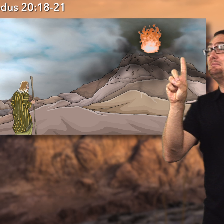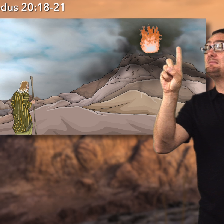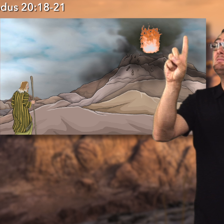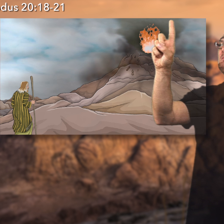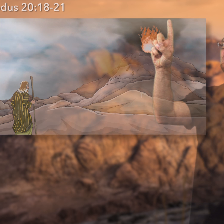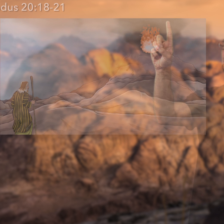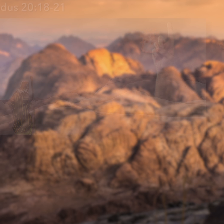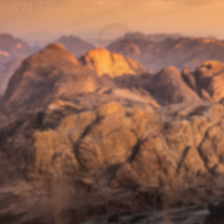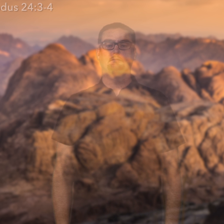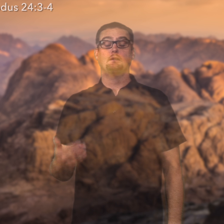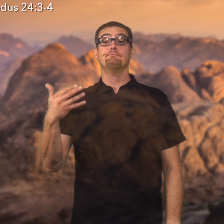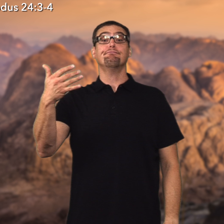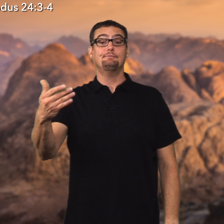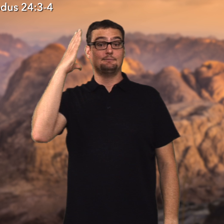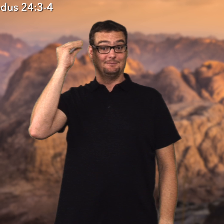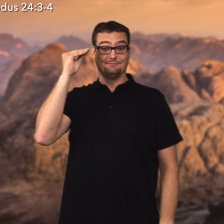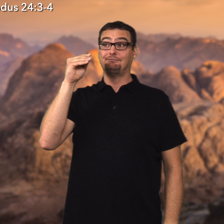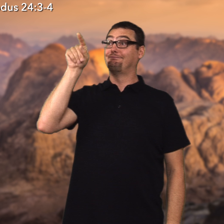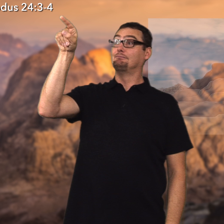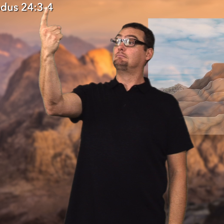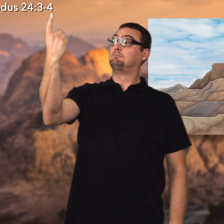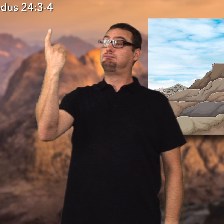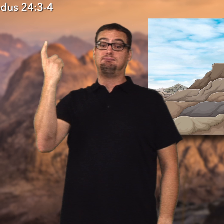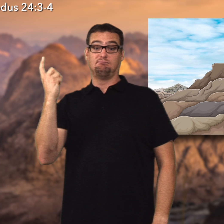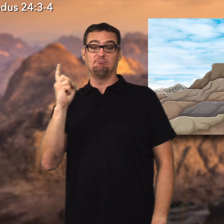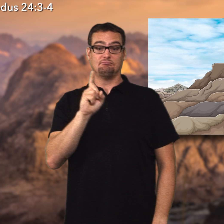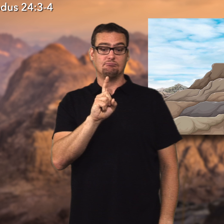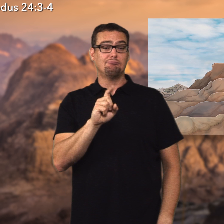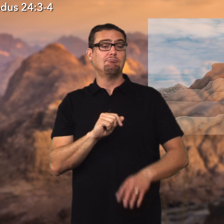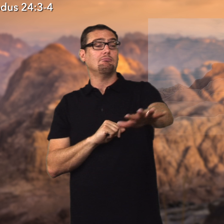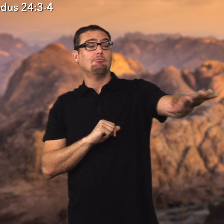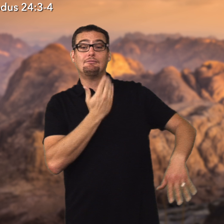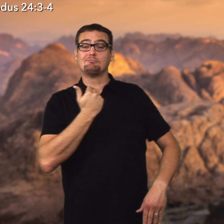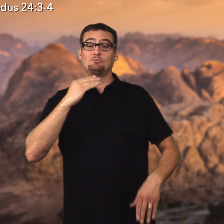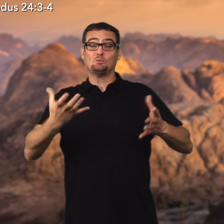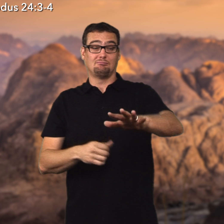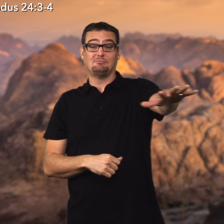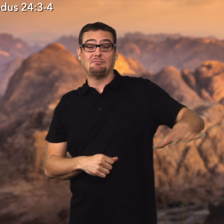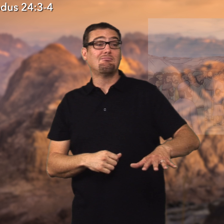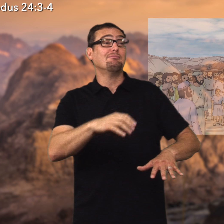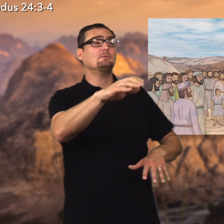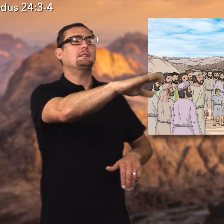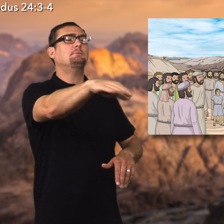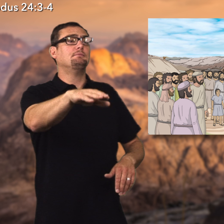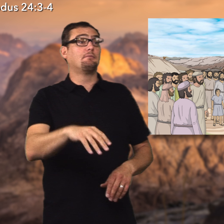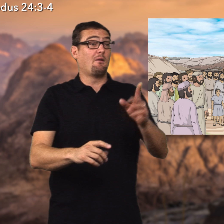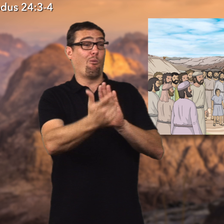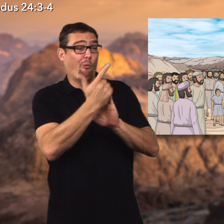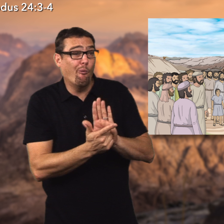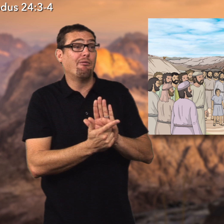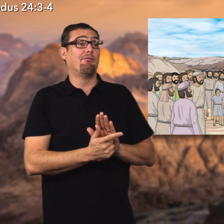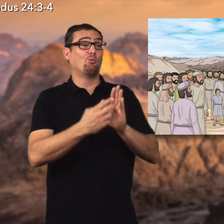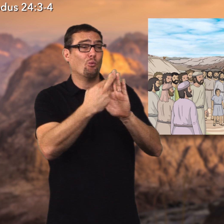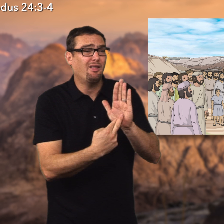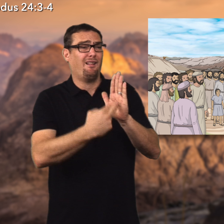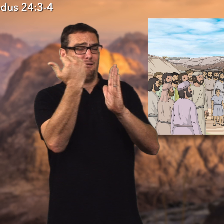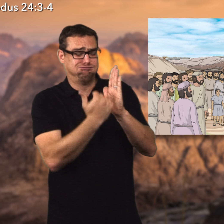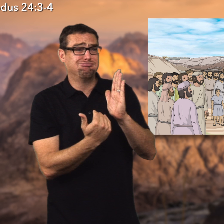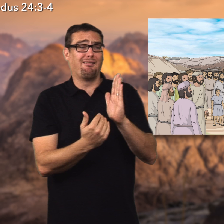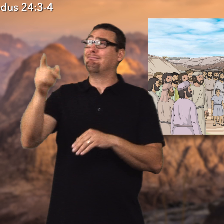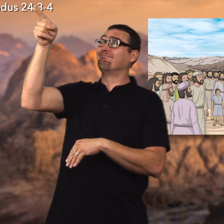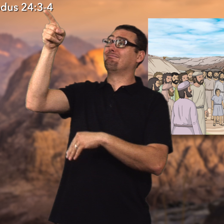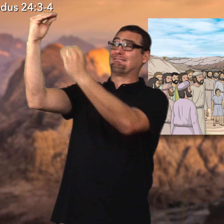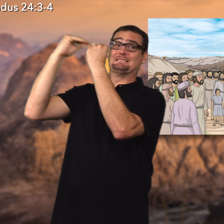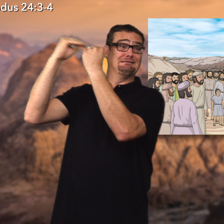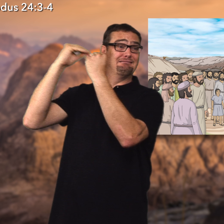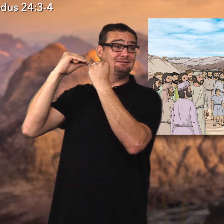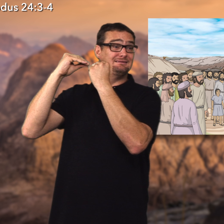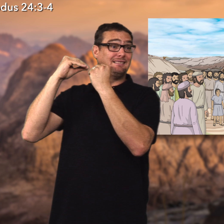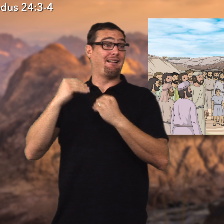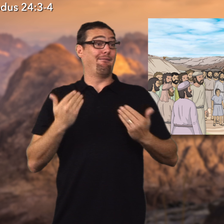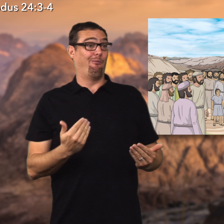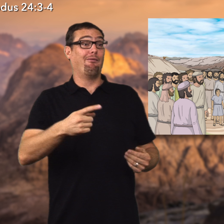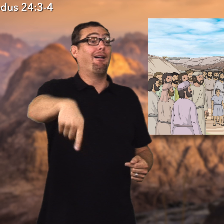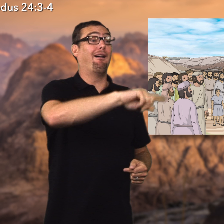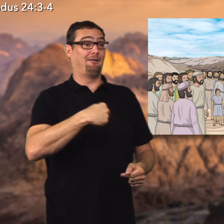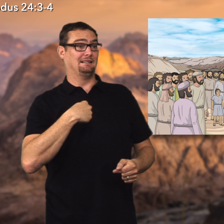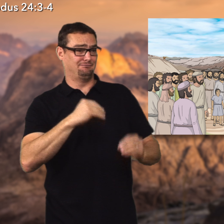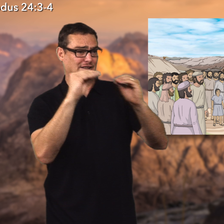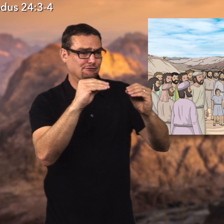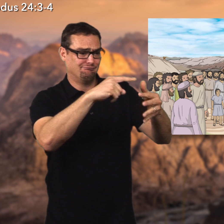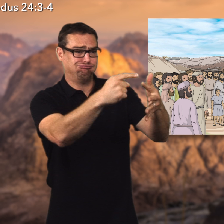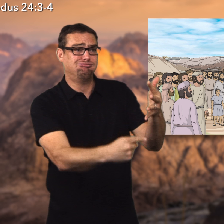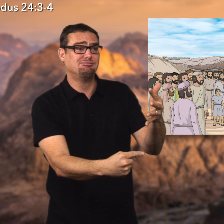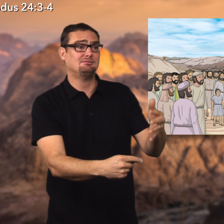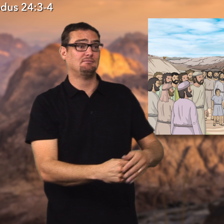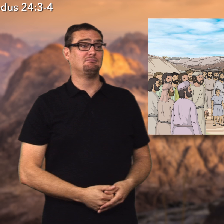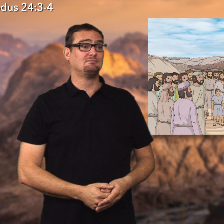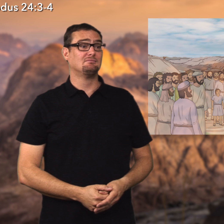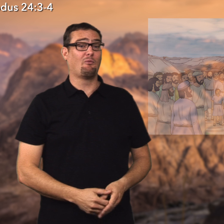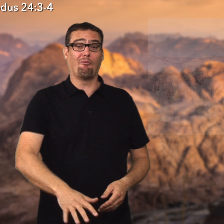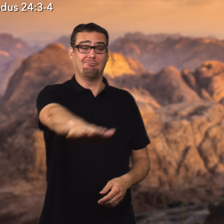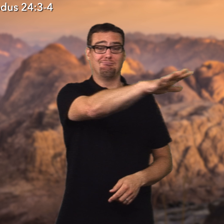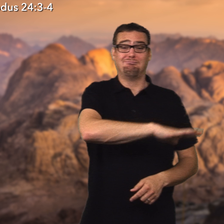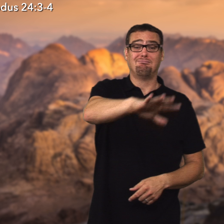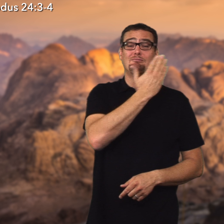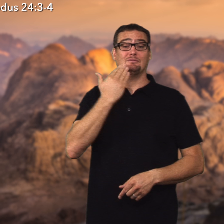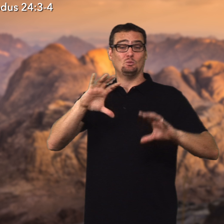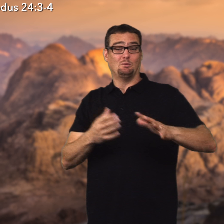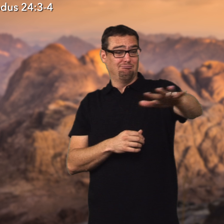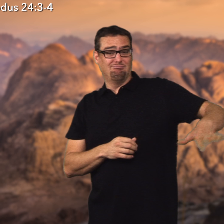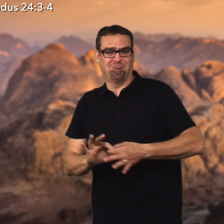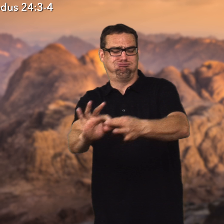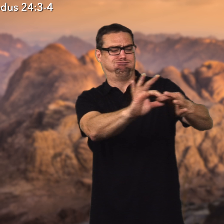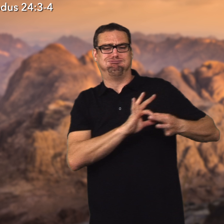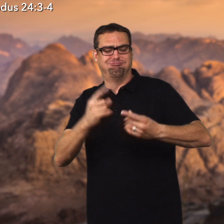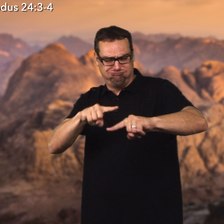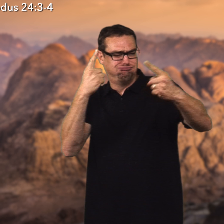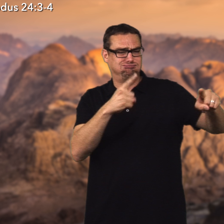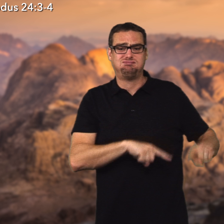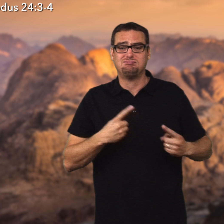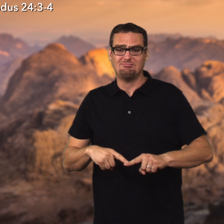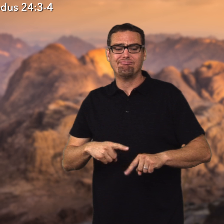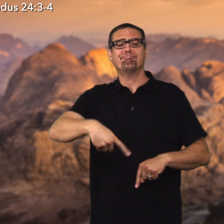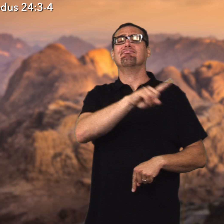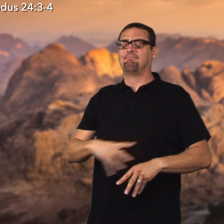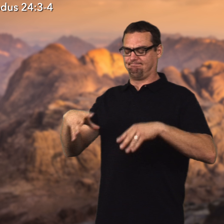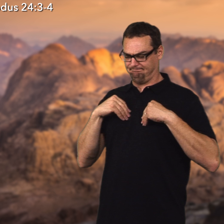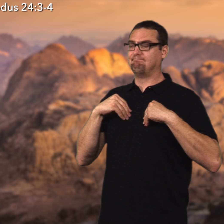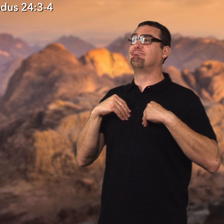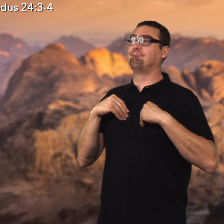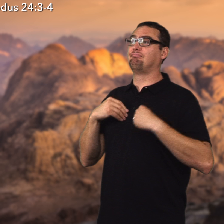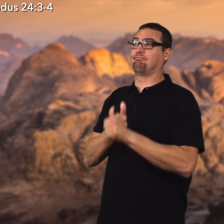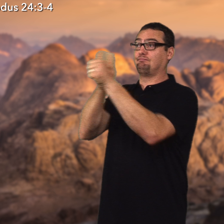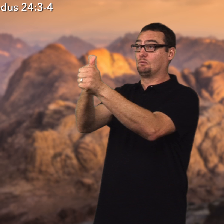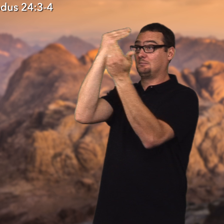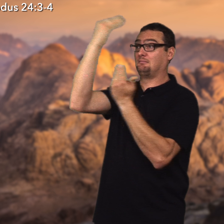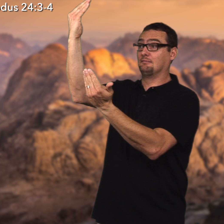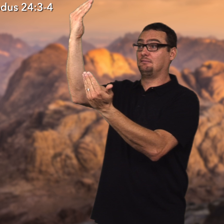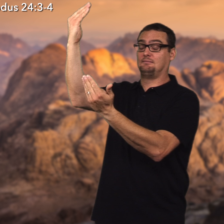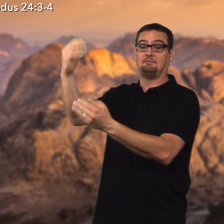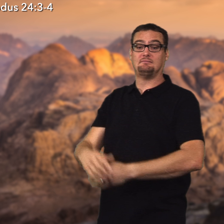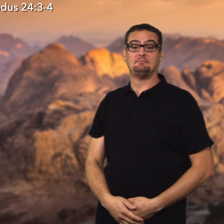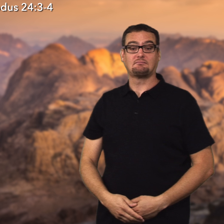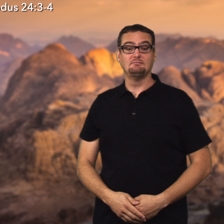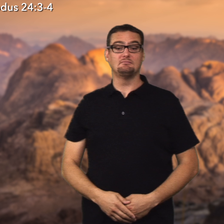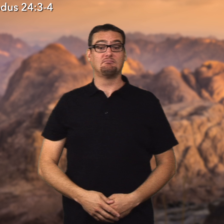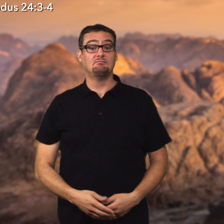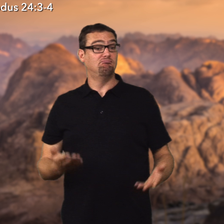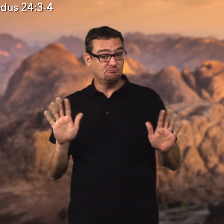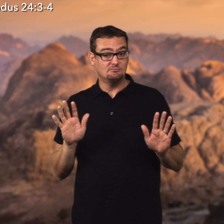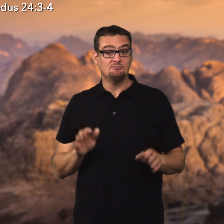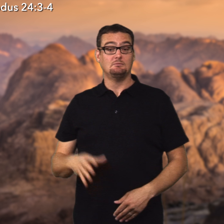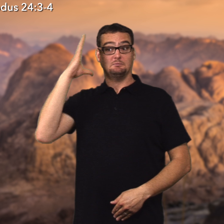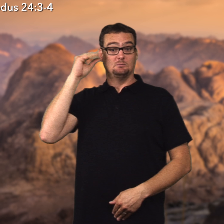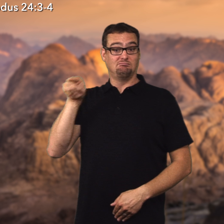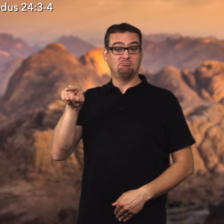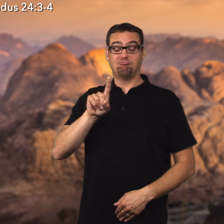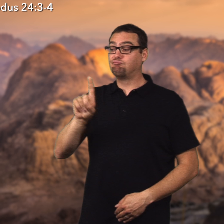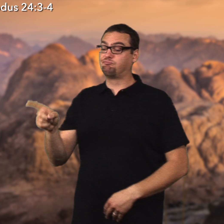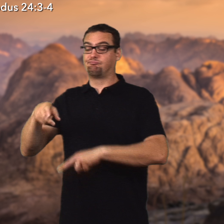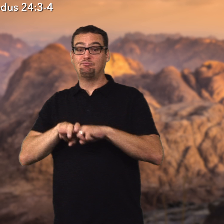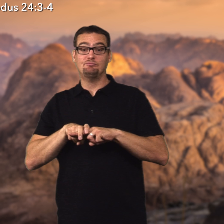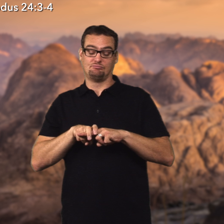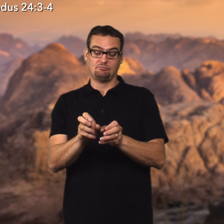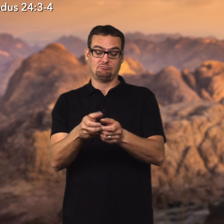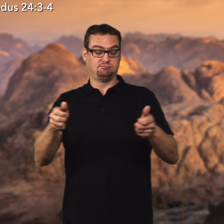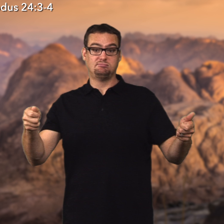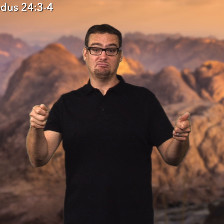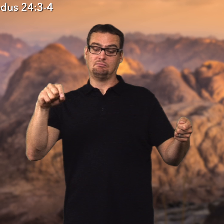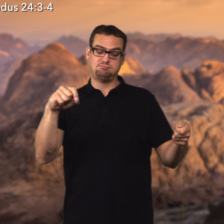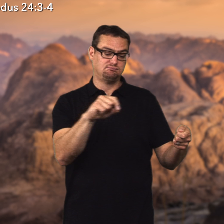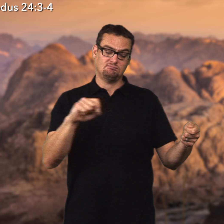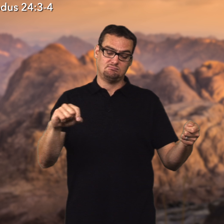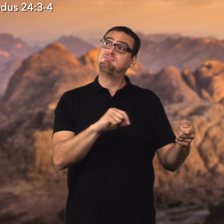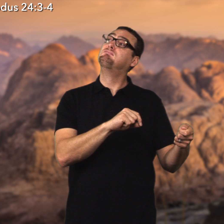When Moses came and told the people all the words and ordinances of the LORD, they all responded with one voice: “All the words that the LORD has spoken, we will do.”